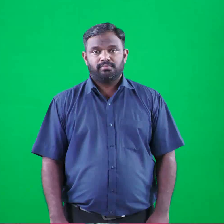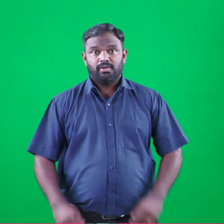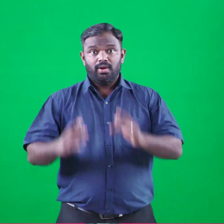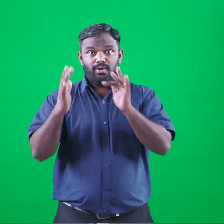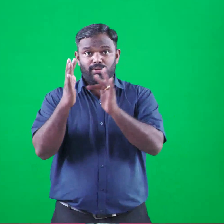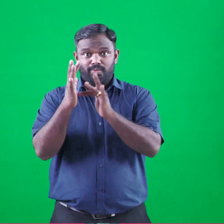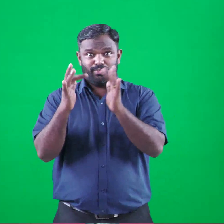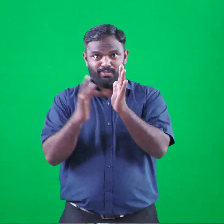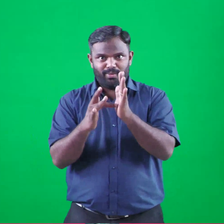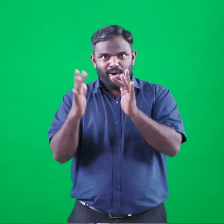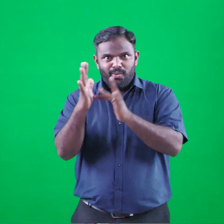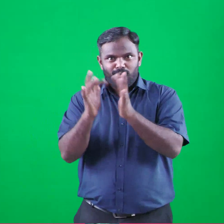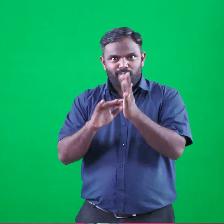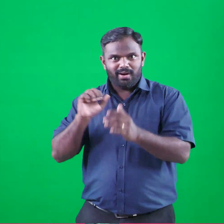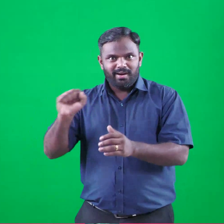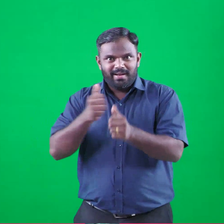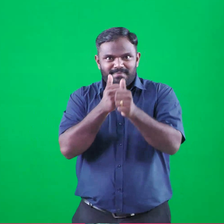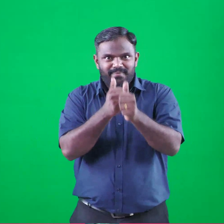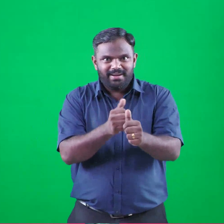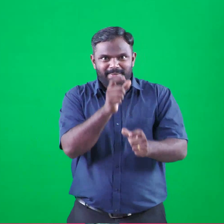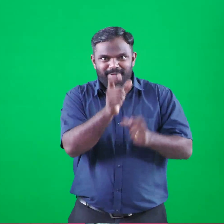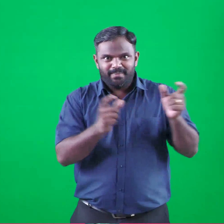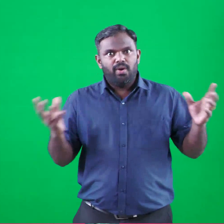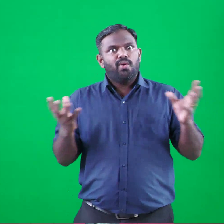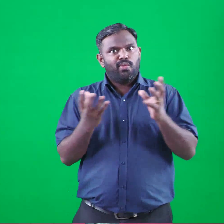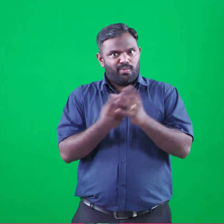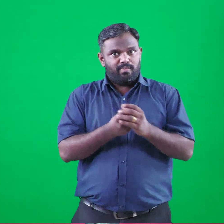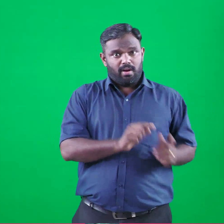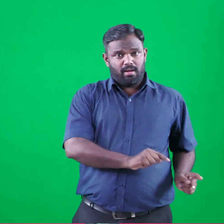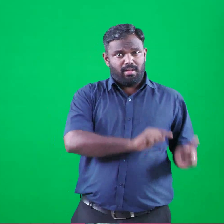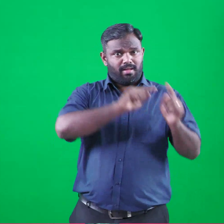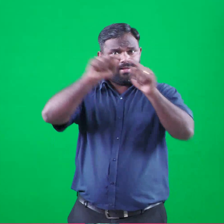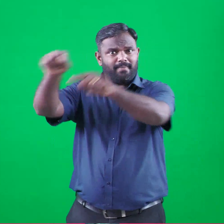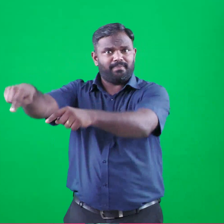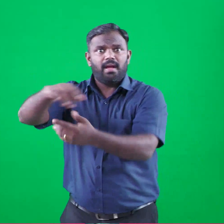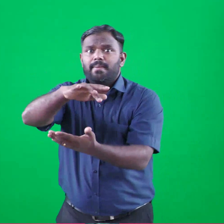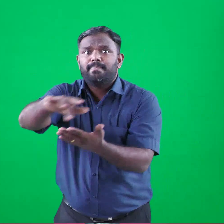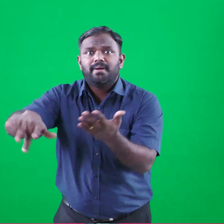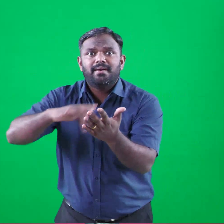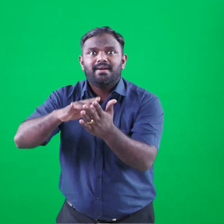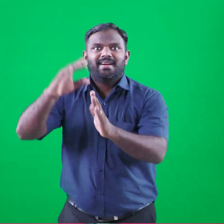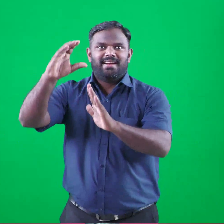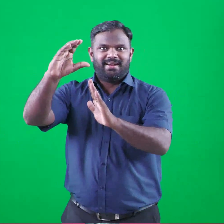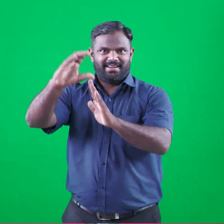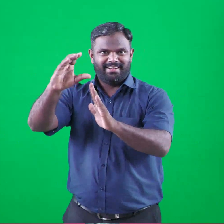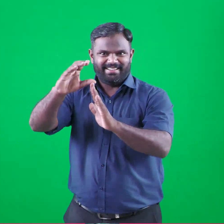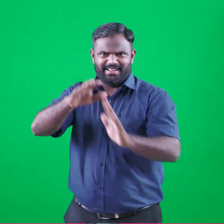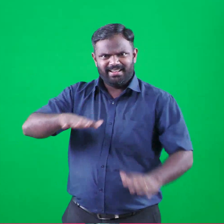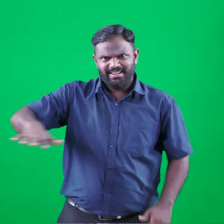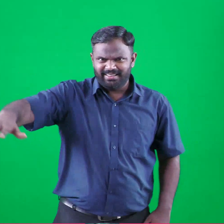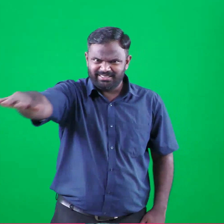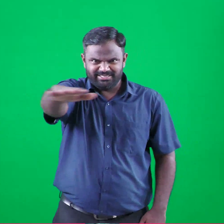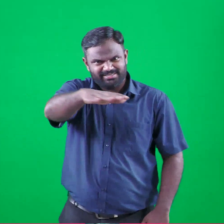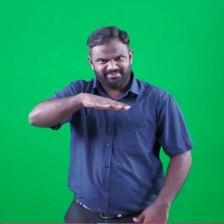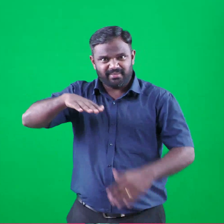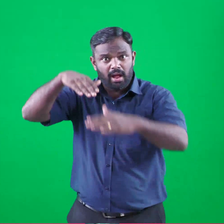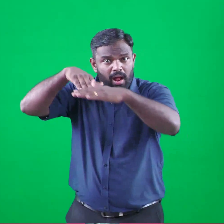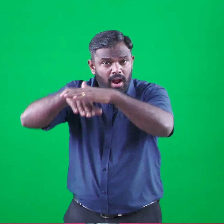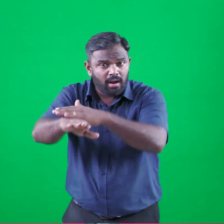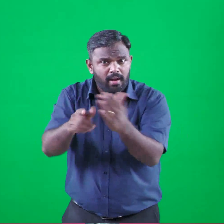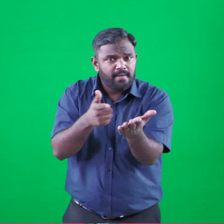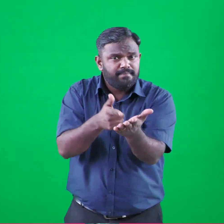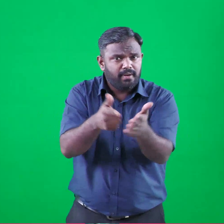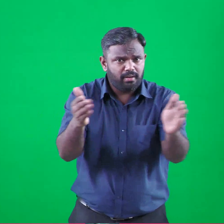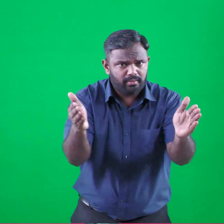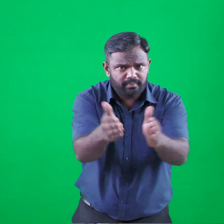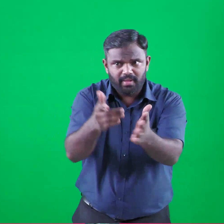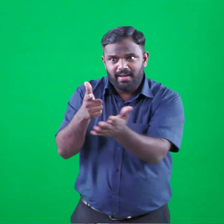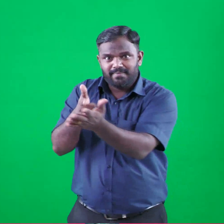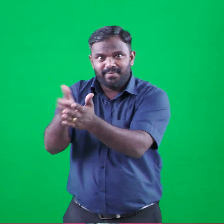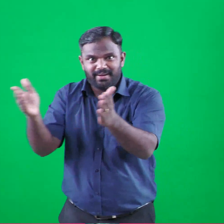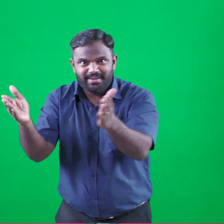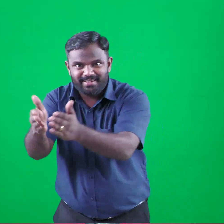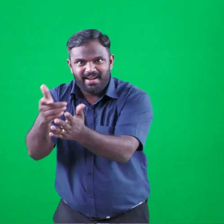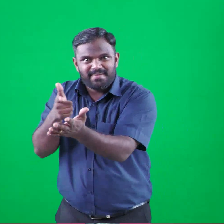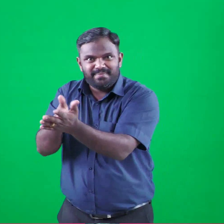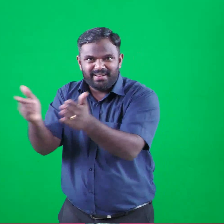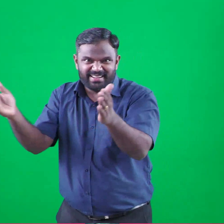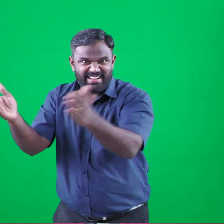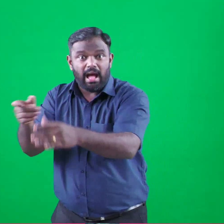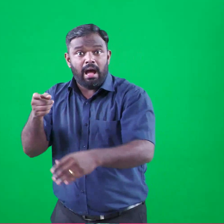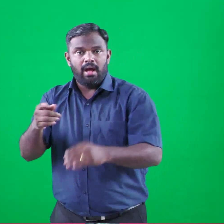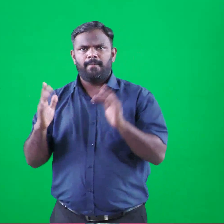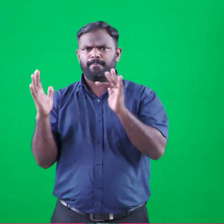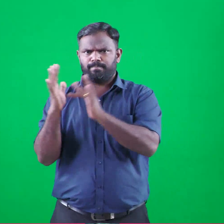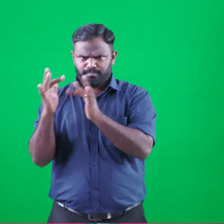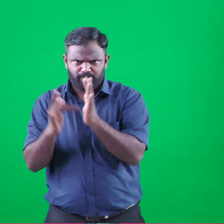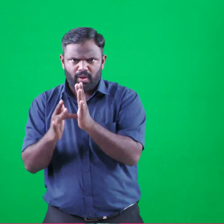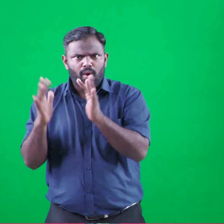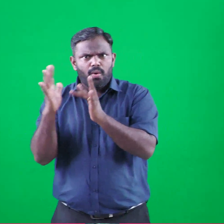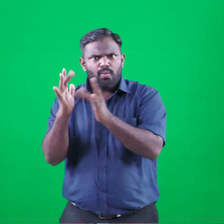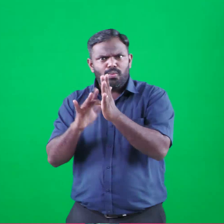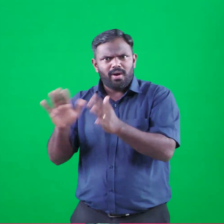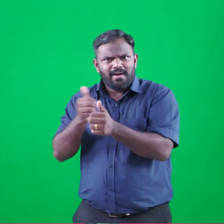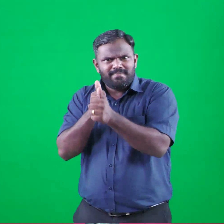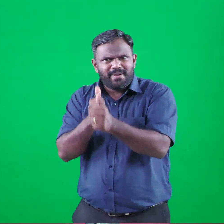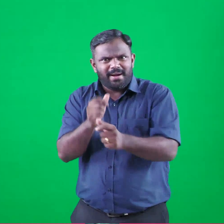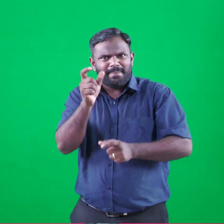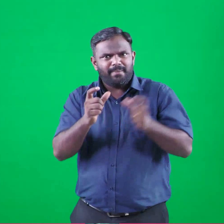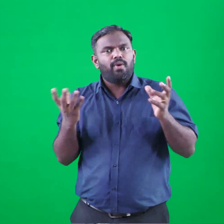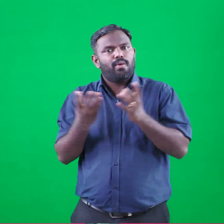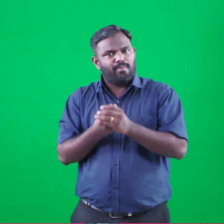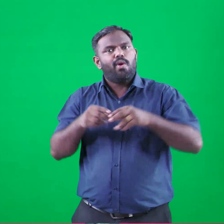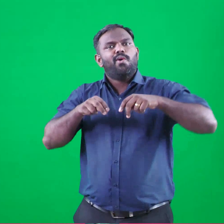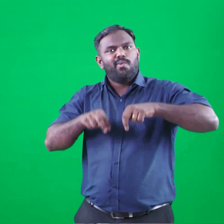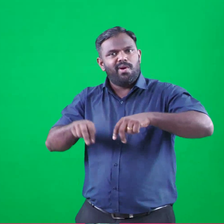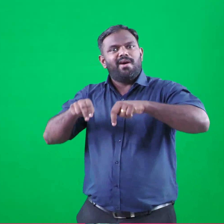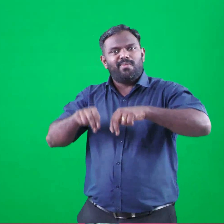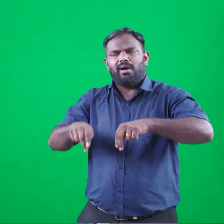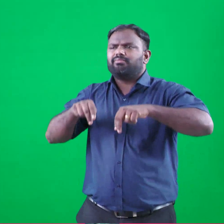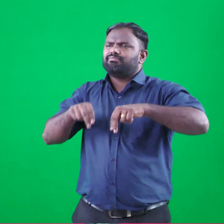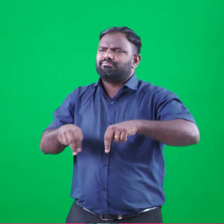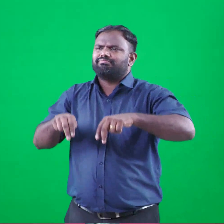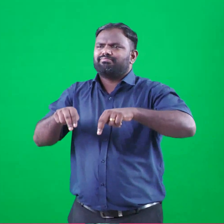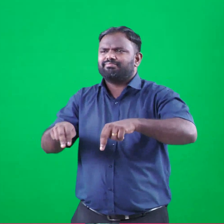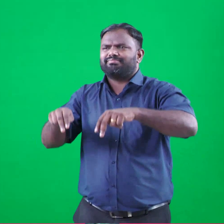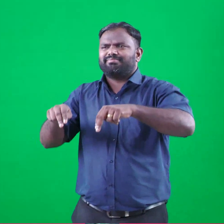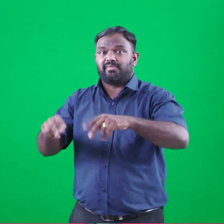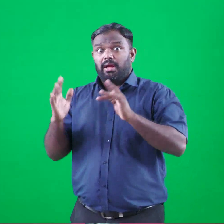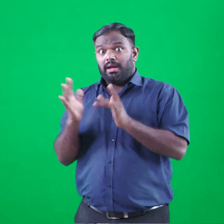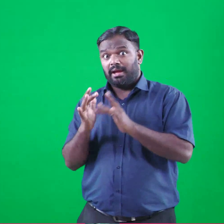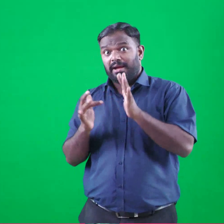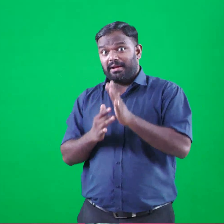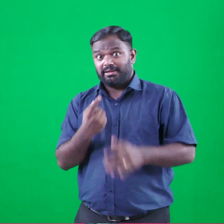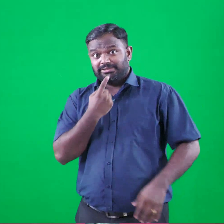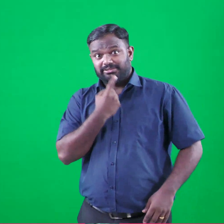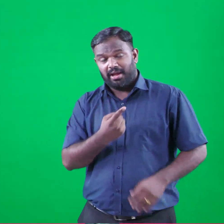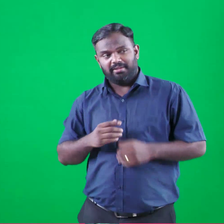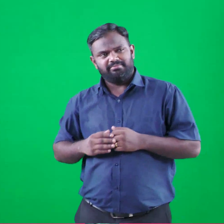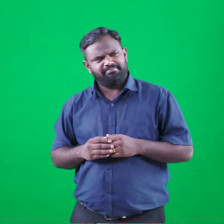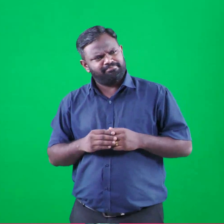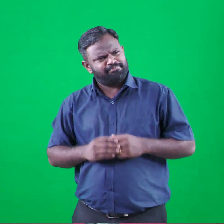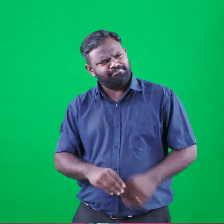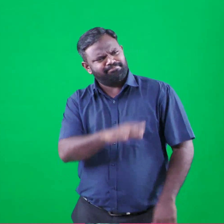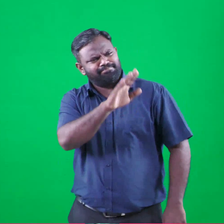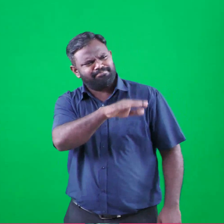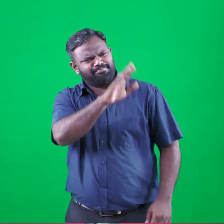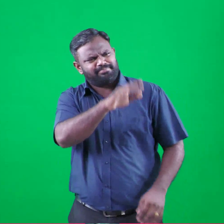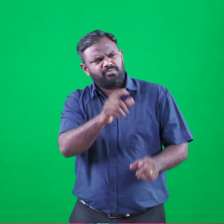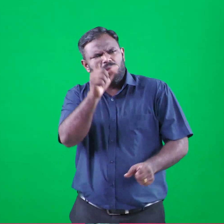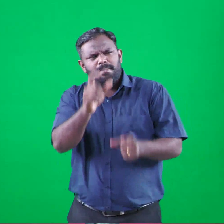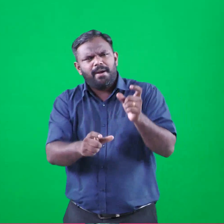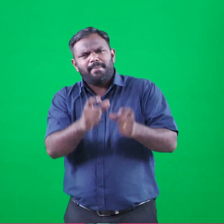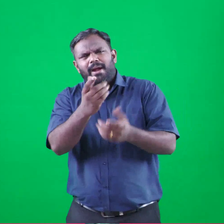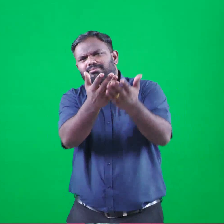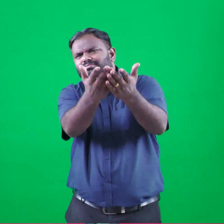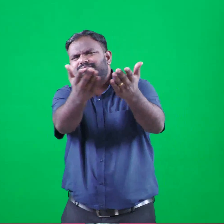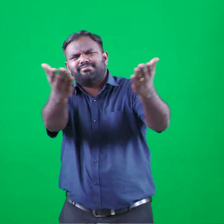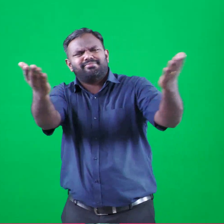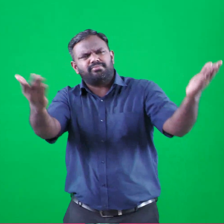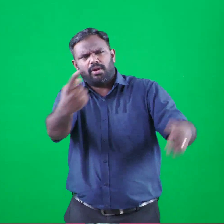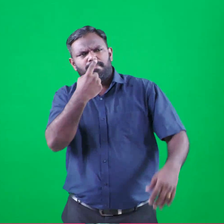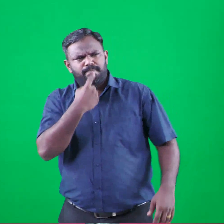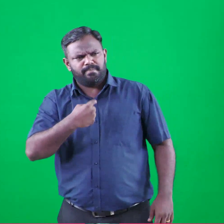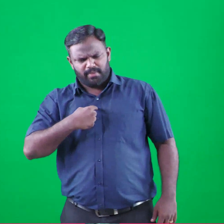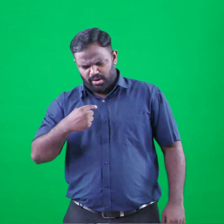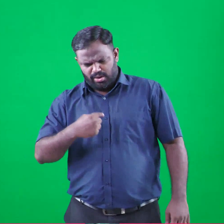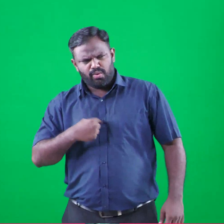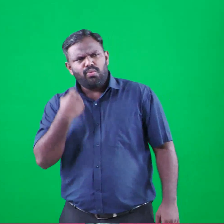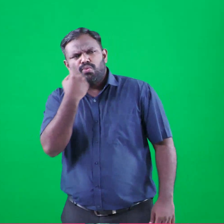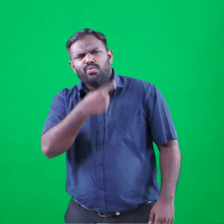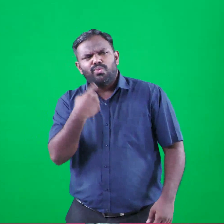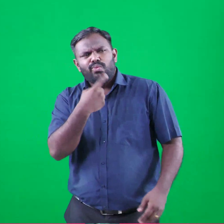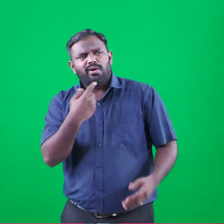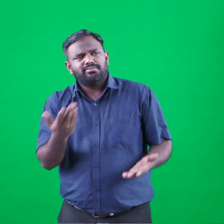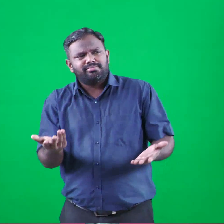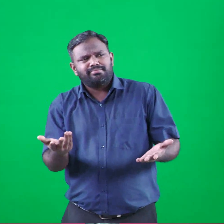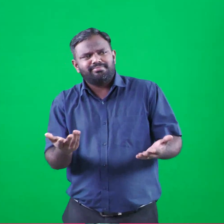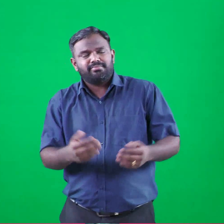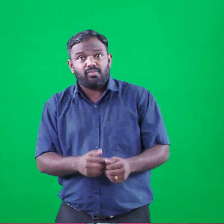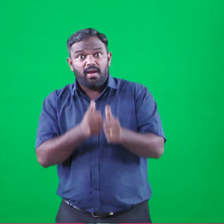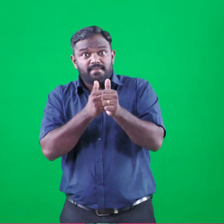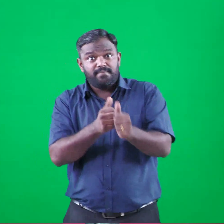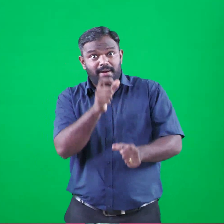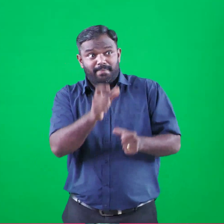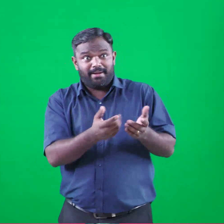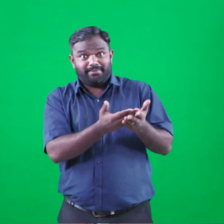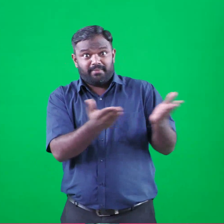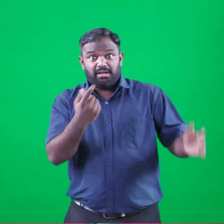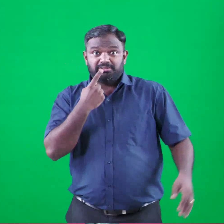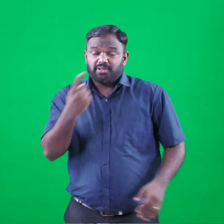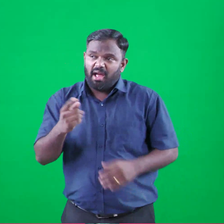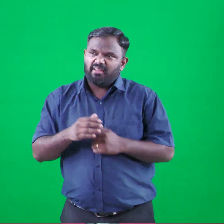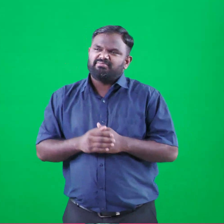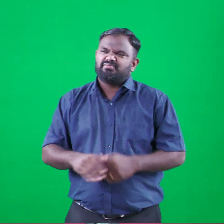Then Jesus and His disciples went on to the villages around Caesarea Philippi. On the way, He questioned His disciples: "Who do people say I am?"